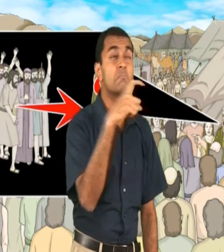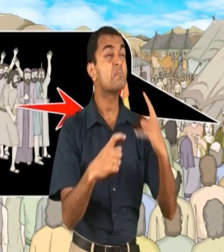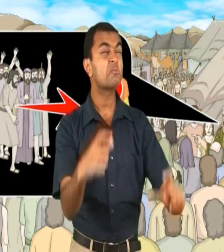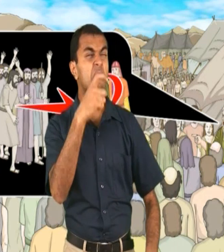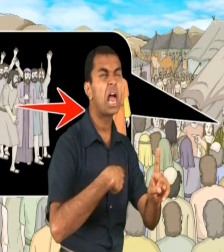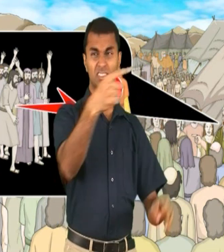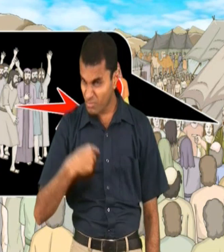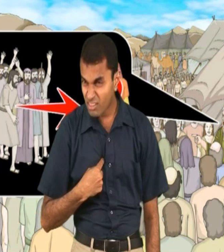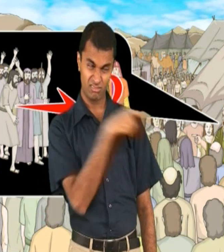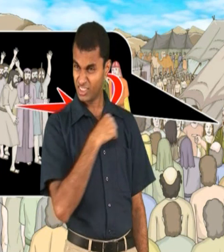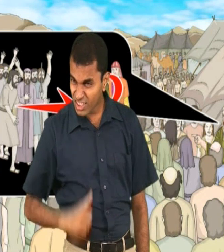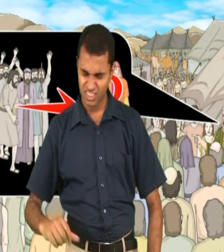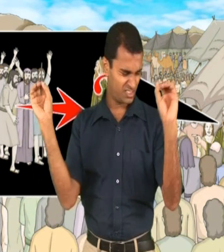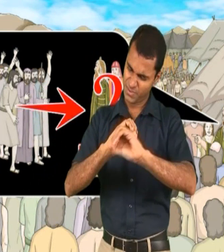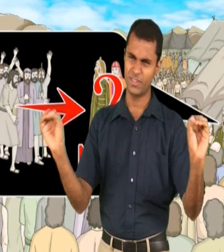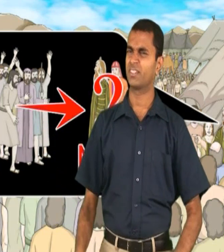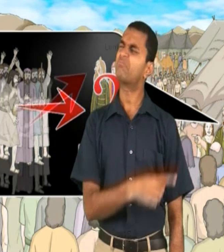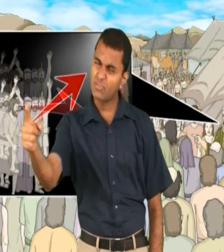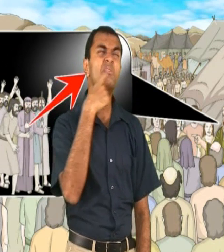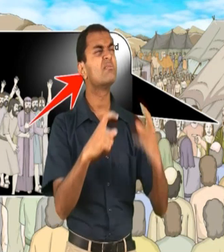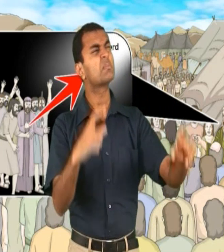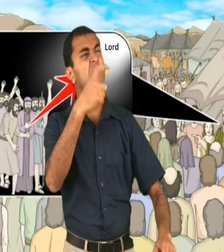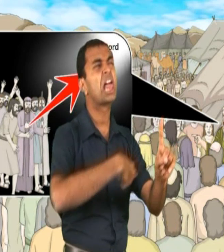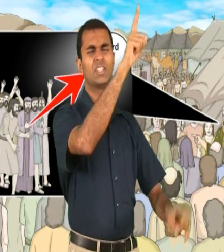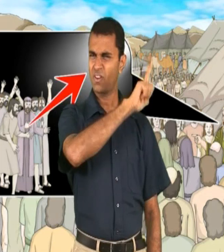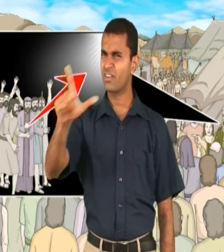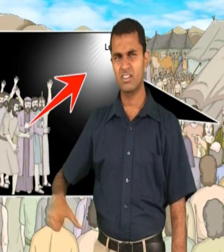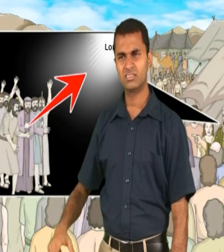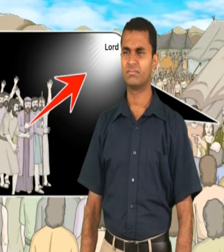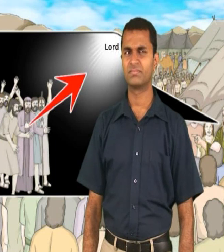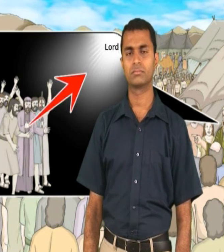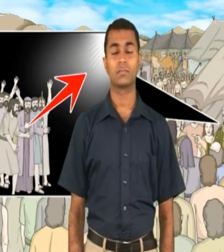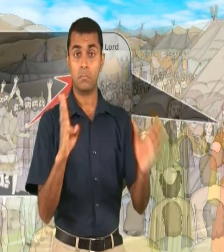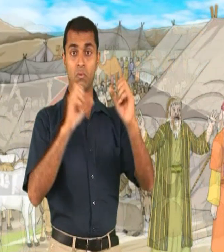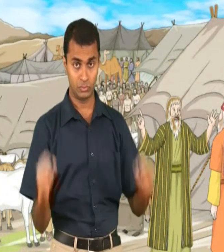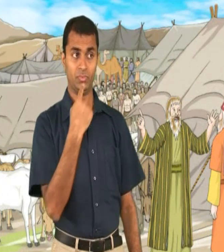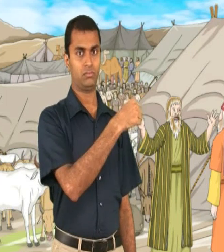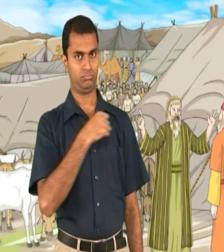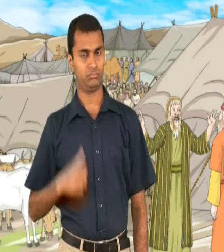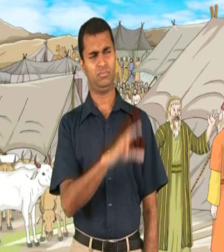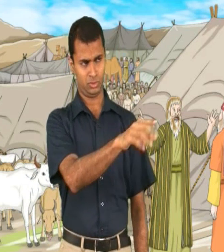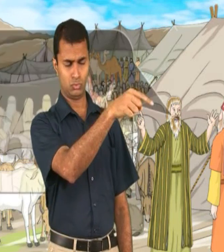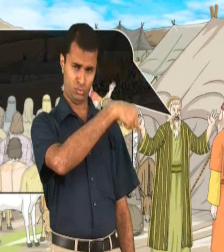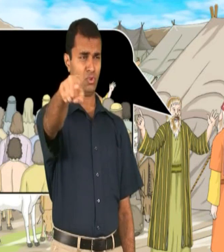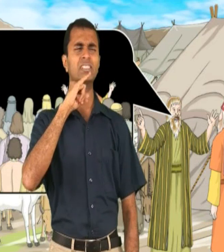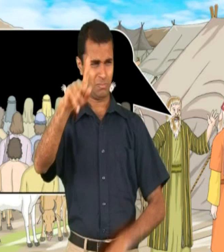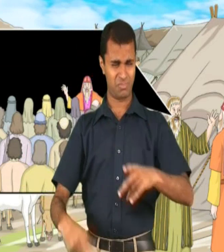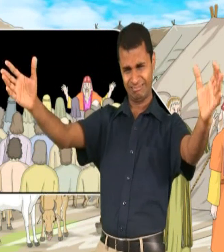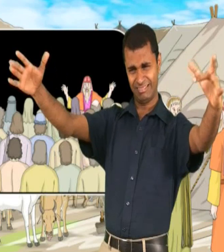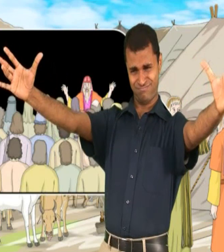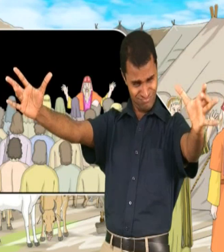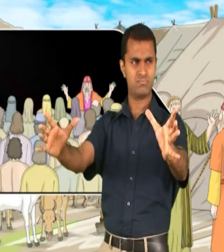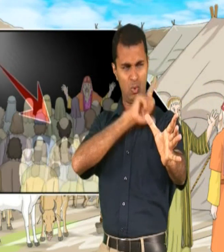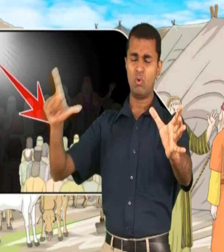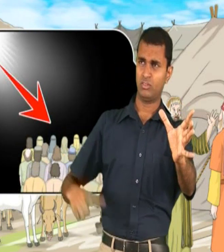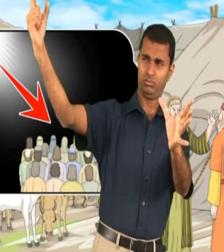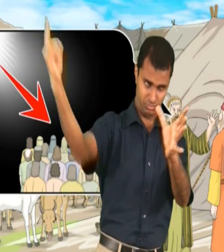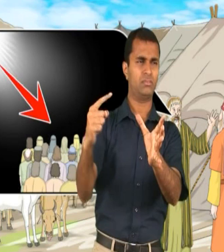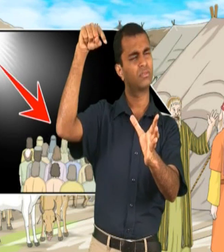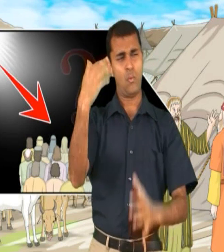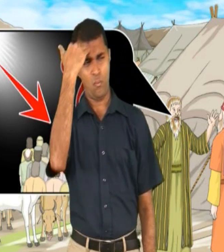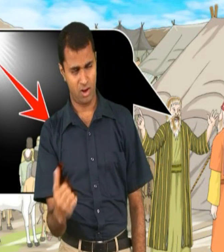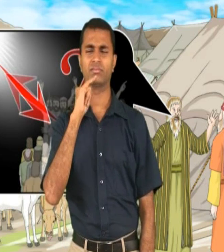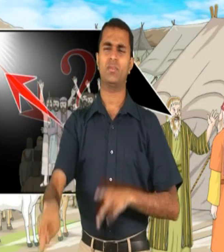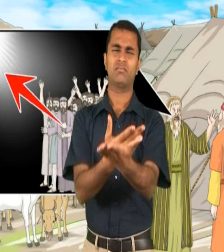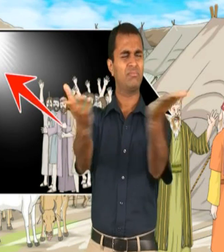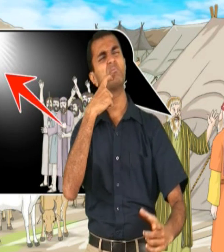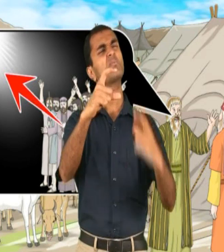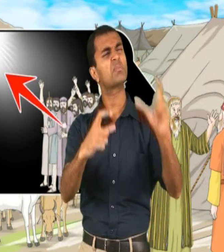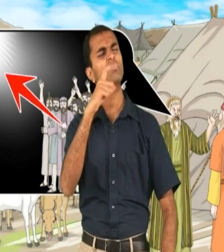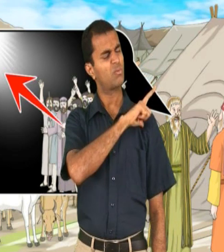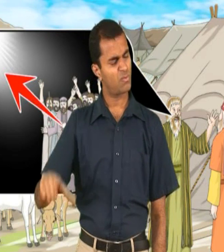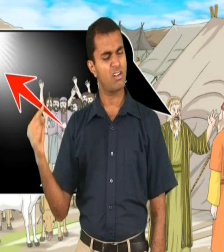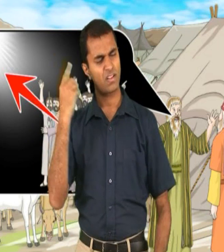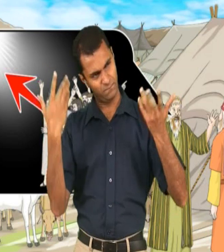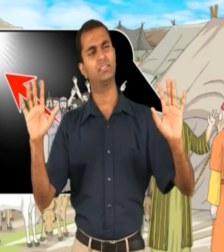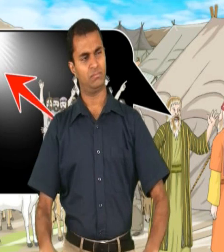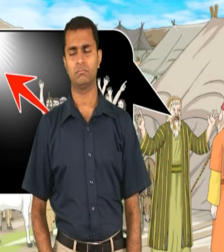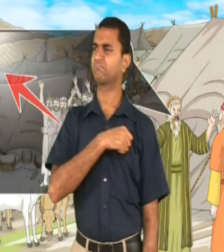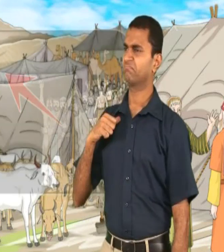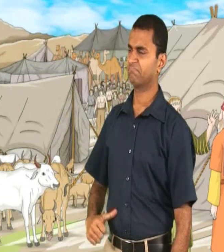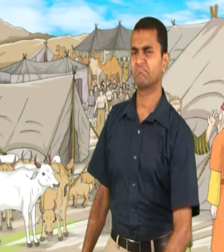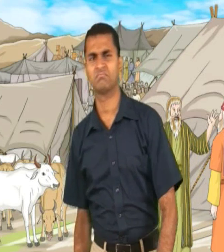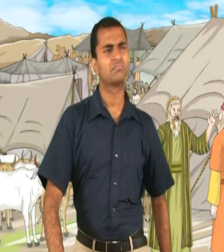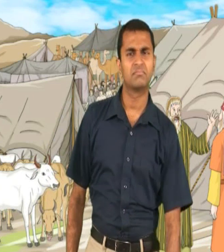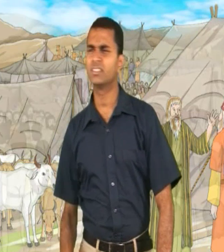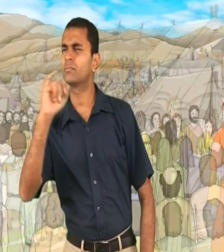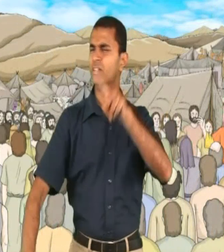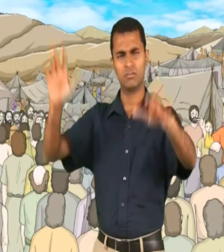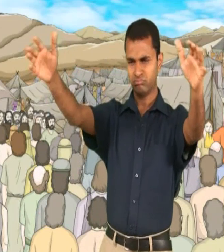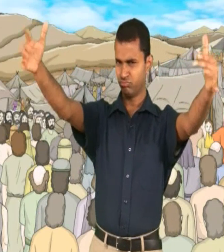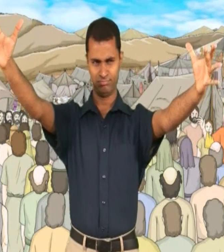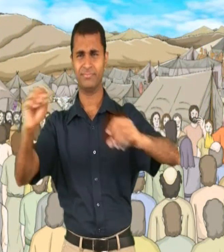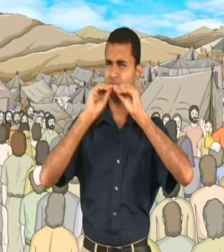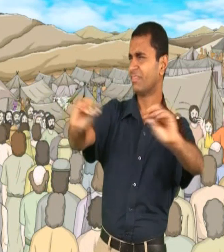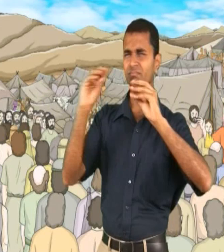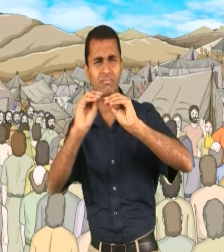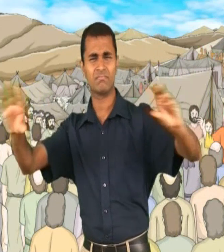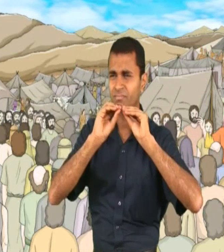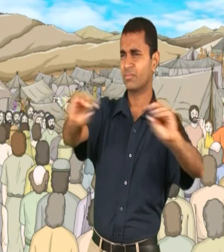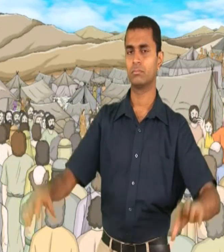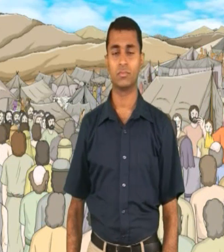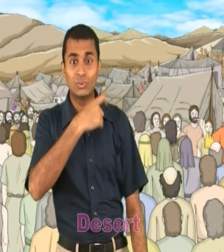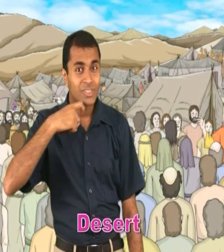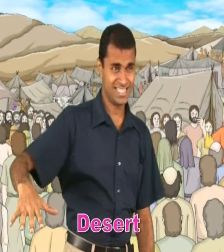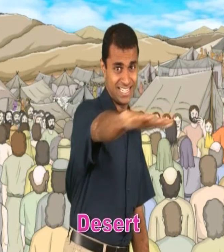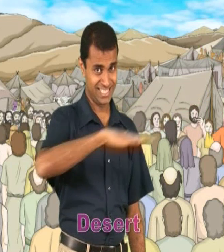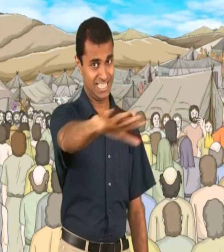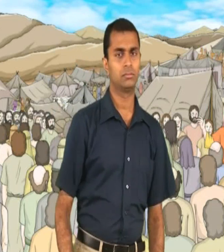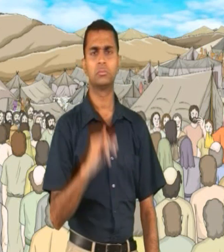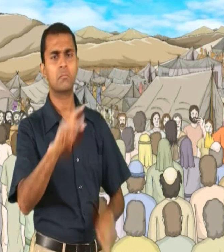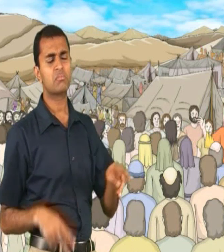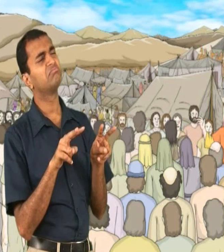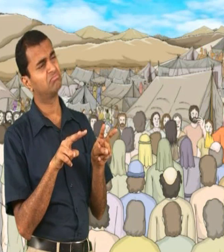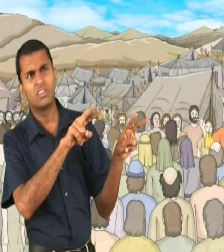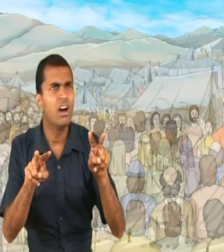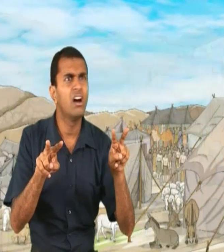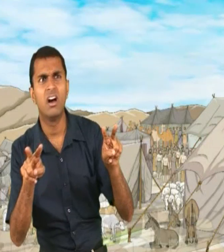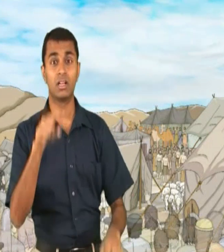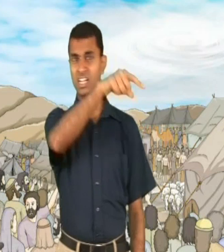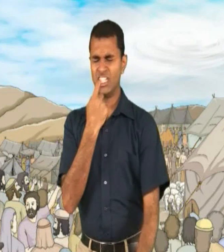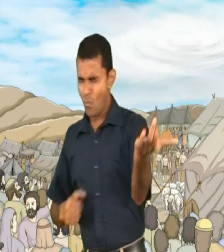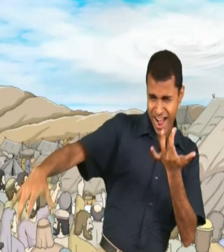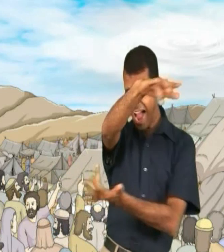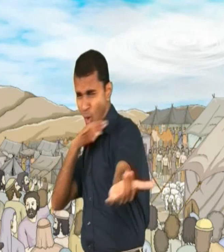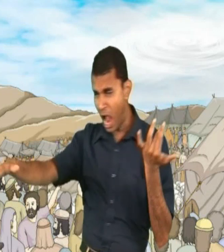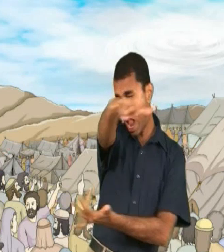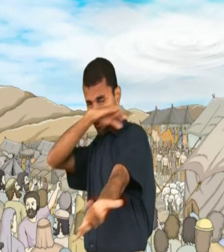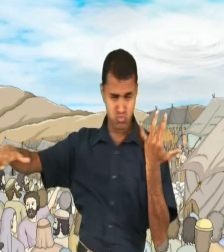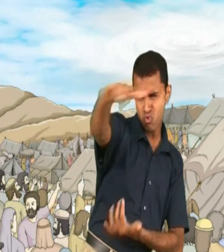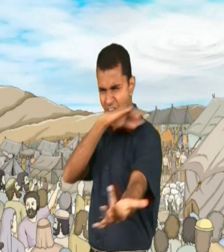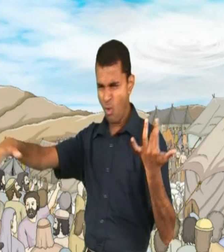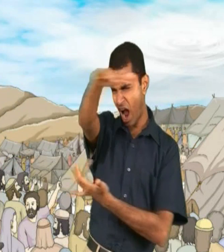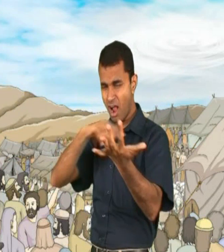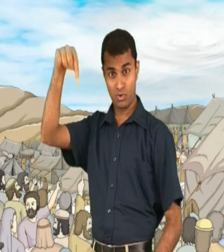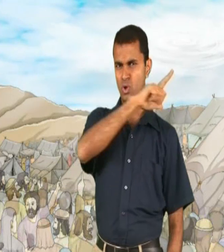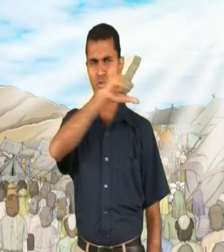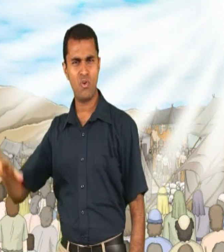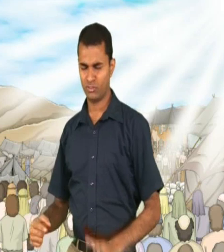Then Moses said to Aaron, “Tell the whole congregation of Israel, ‘Come before the LORD, for He has heard your grumbling.’” And as Aaron was speaking to the whole congregation of Israel, they looked toward the desert, and there in a cloud the glory of the LORD appeared.